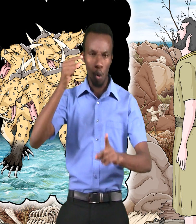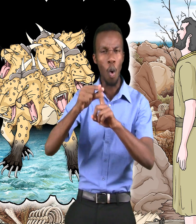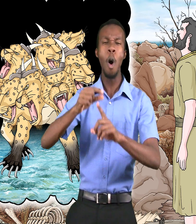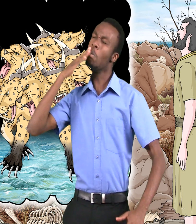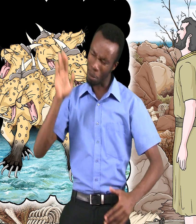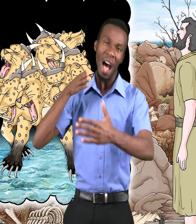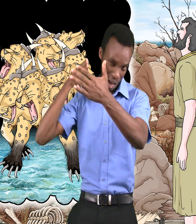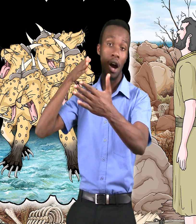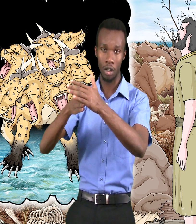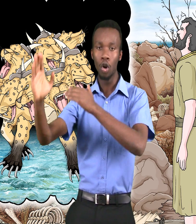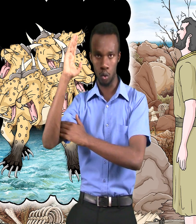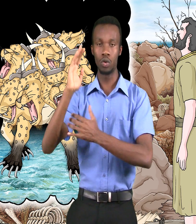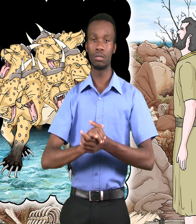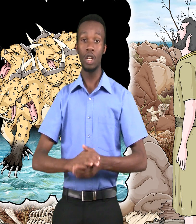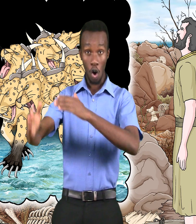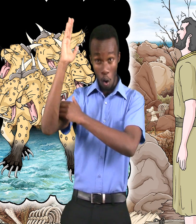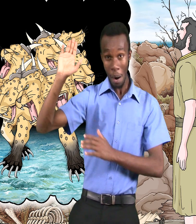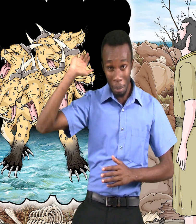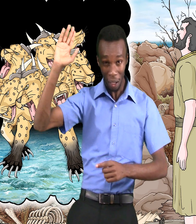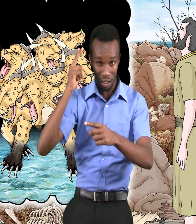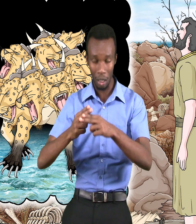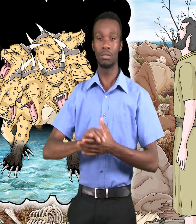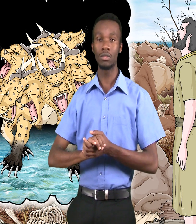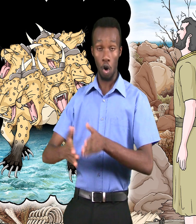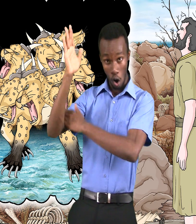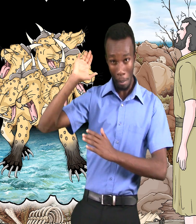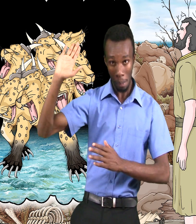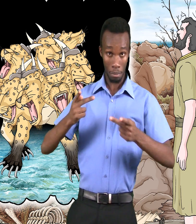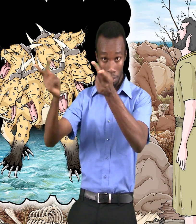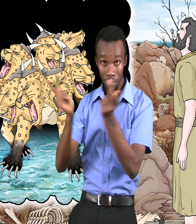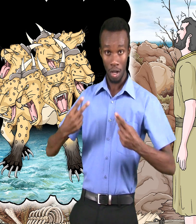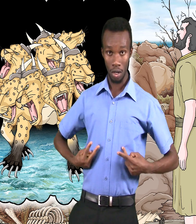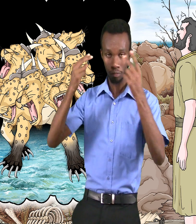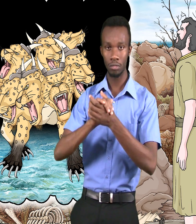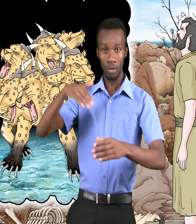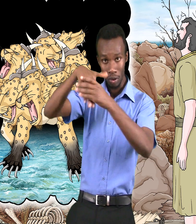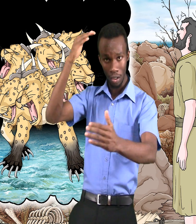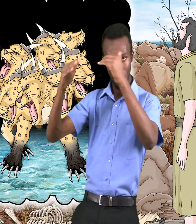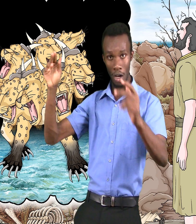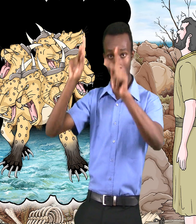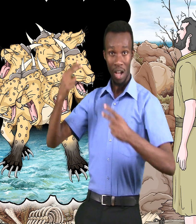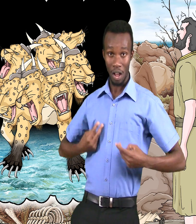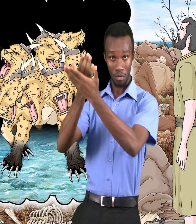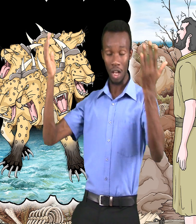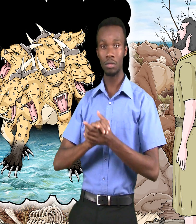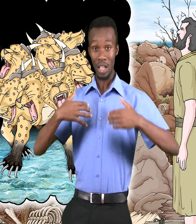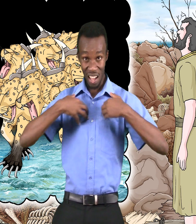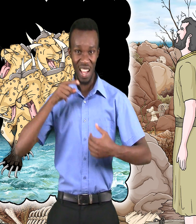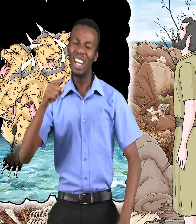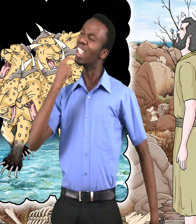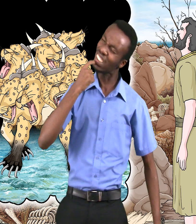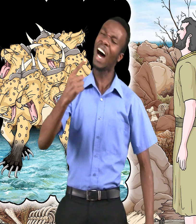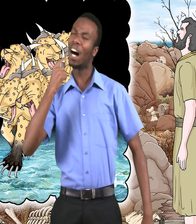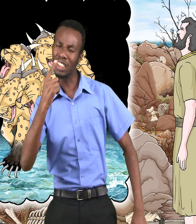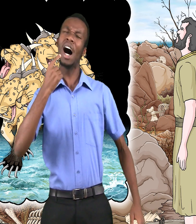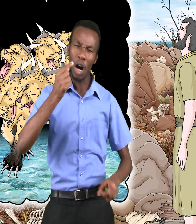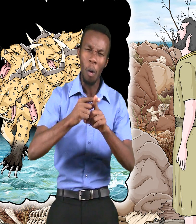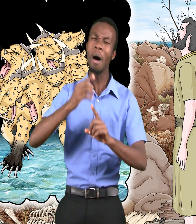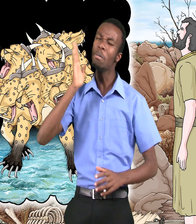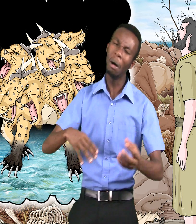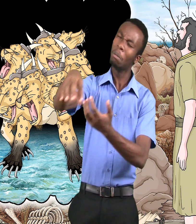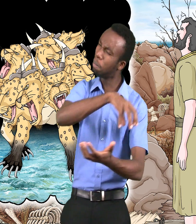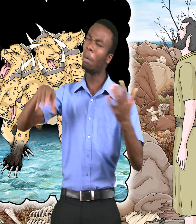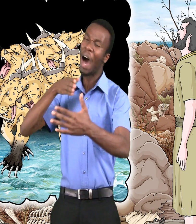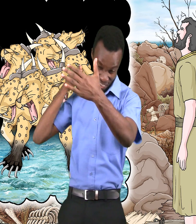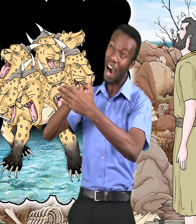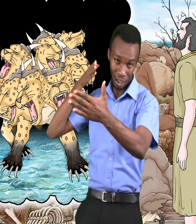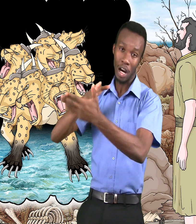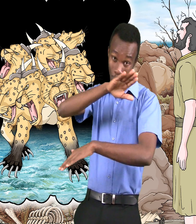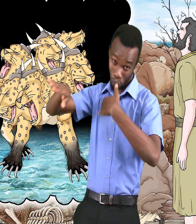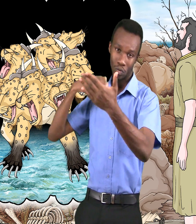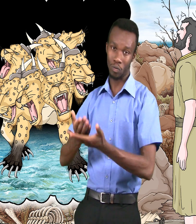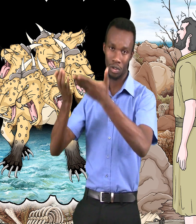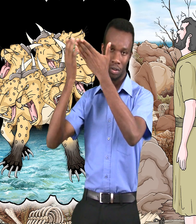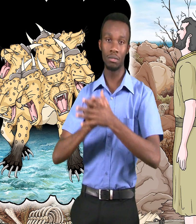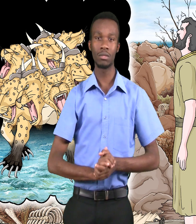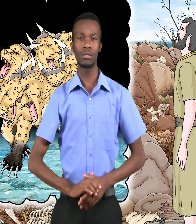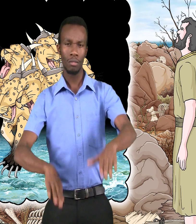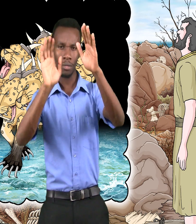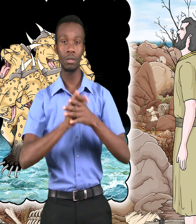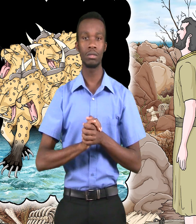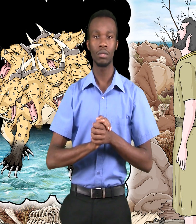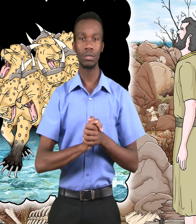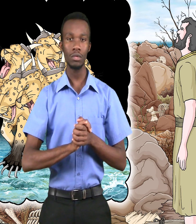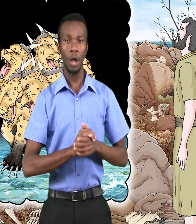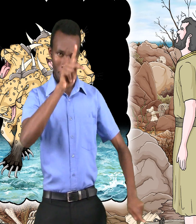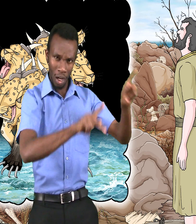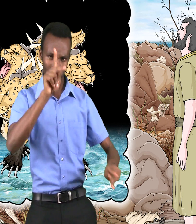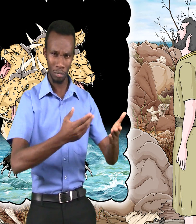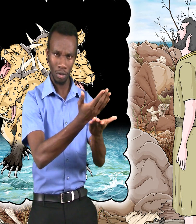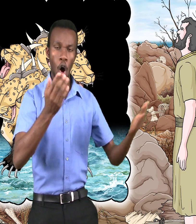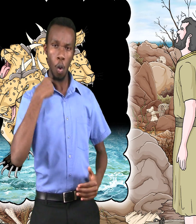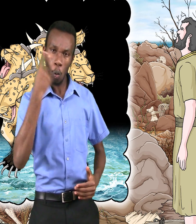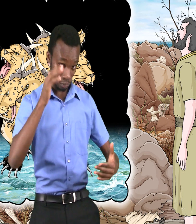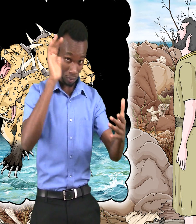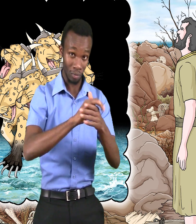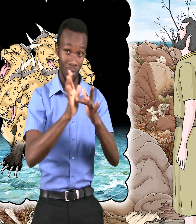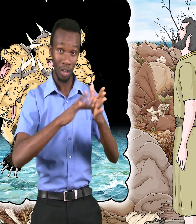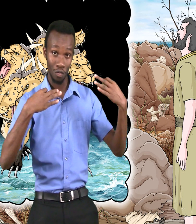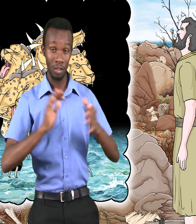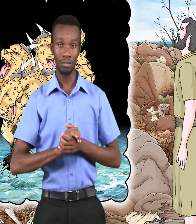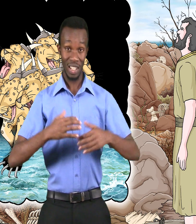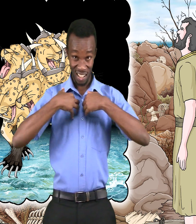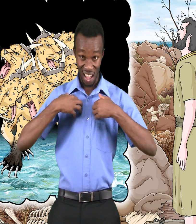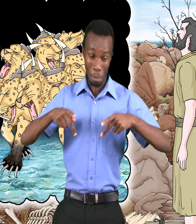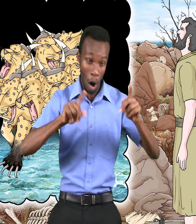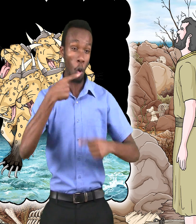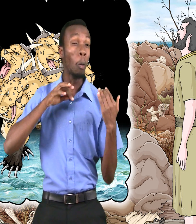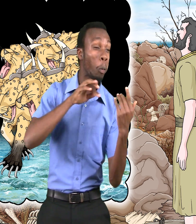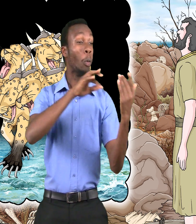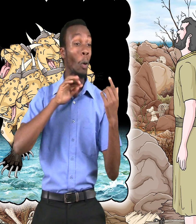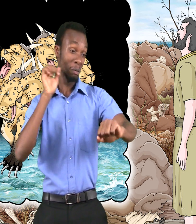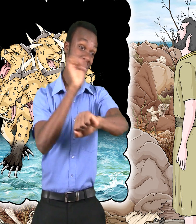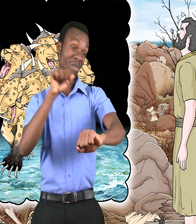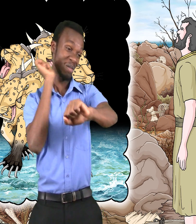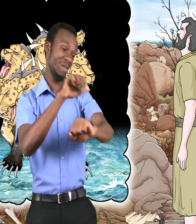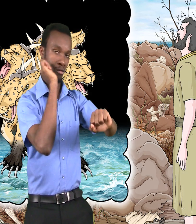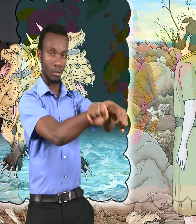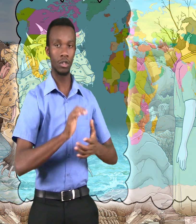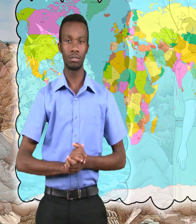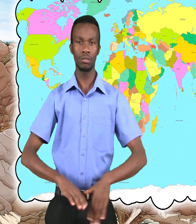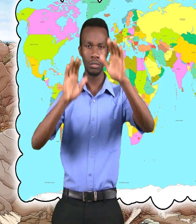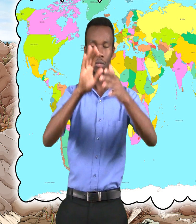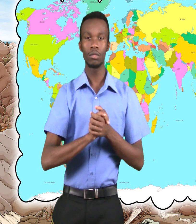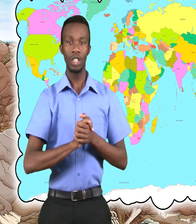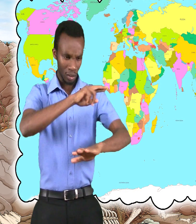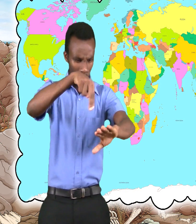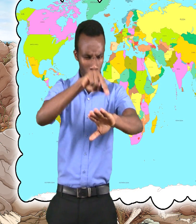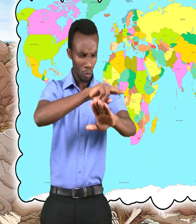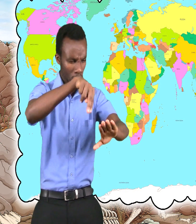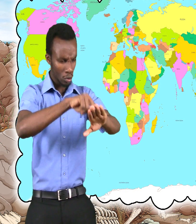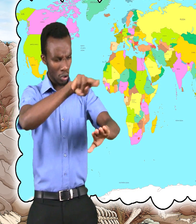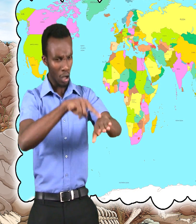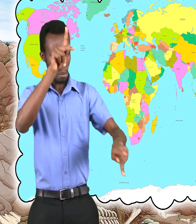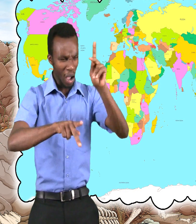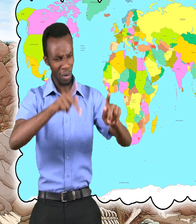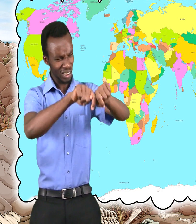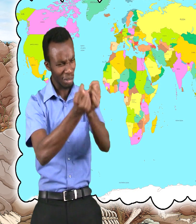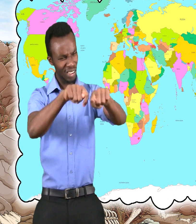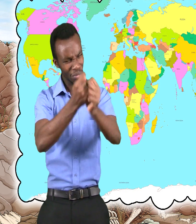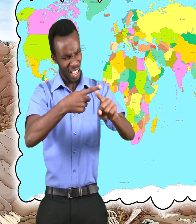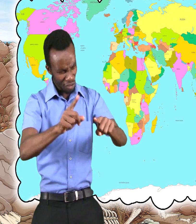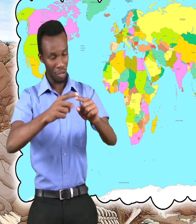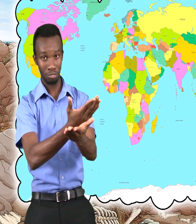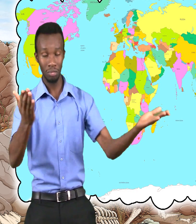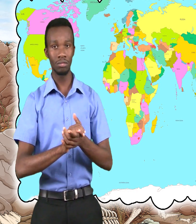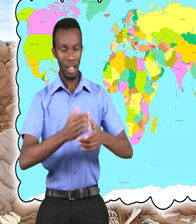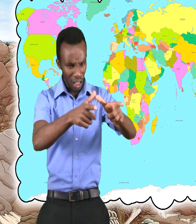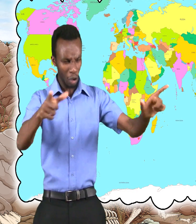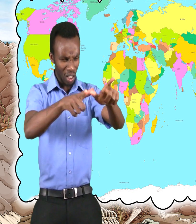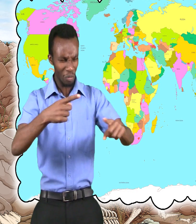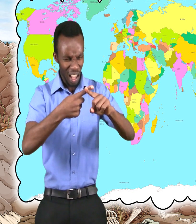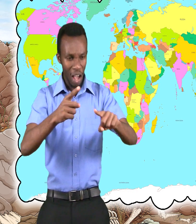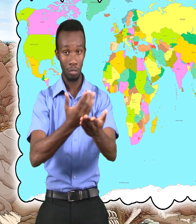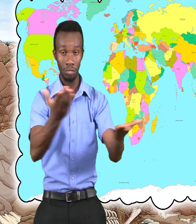And the beast opened its mouth to speak blasphemies against God and to slander His name and His tabernacle—those who dwell in heaven.